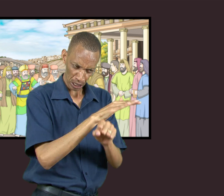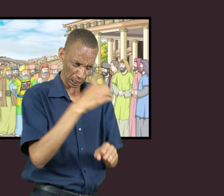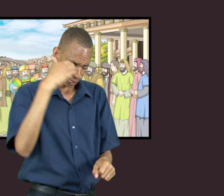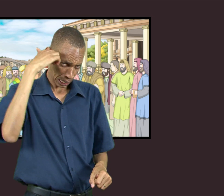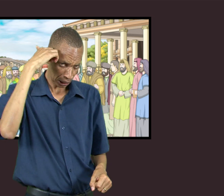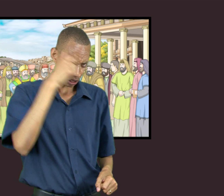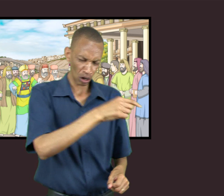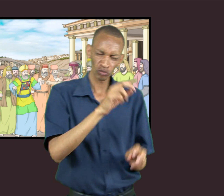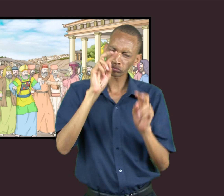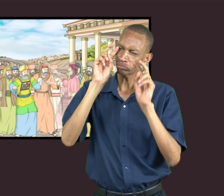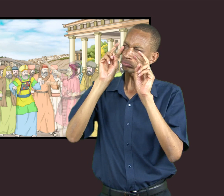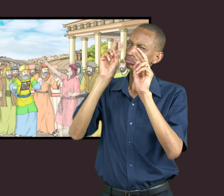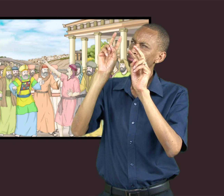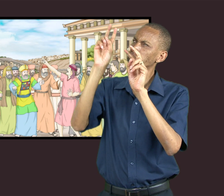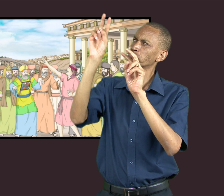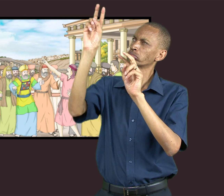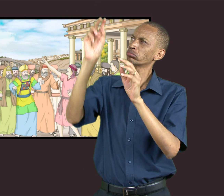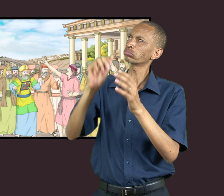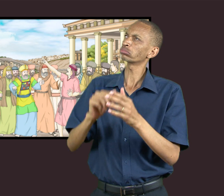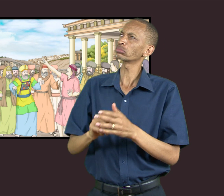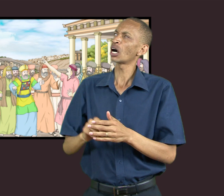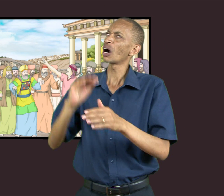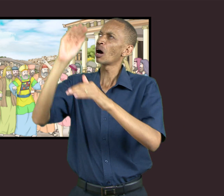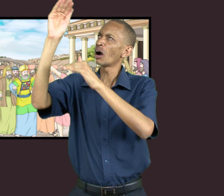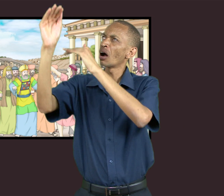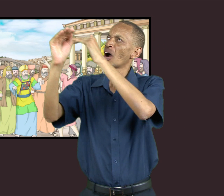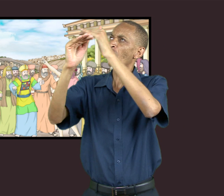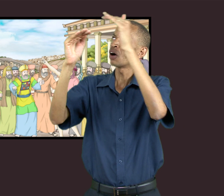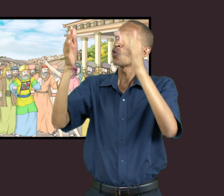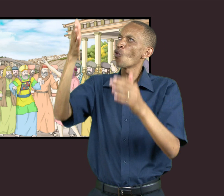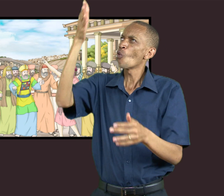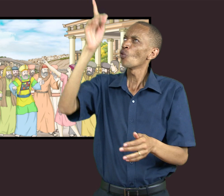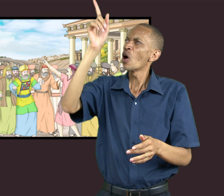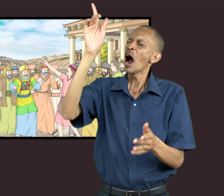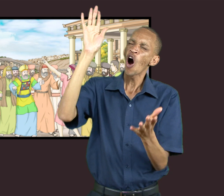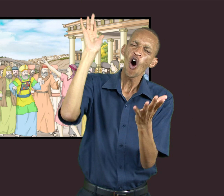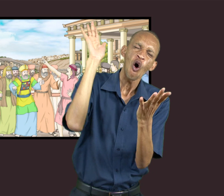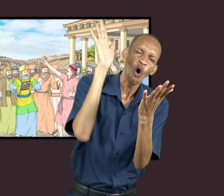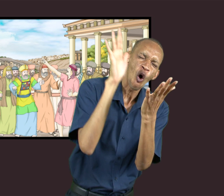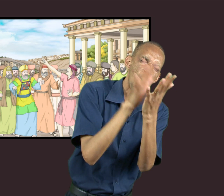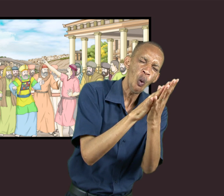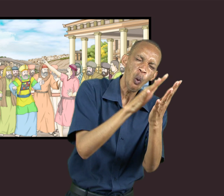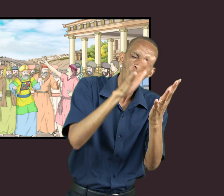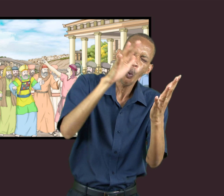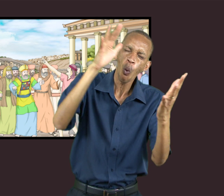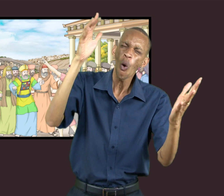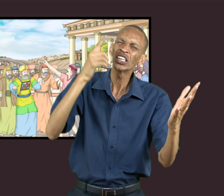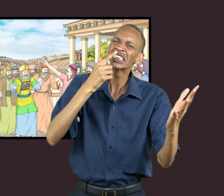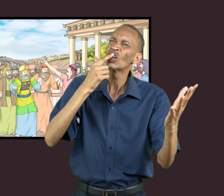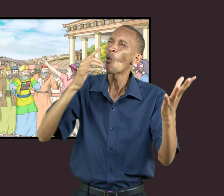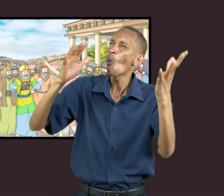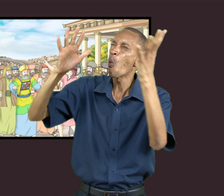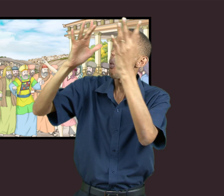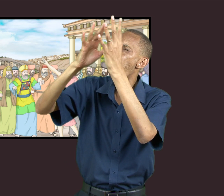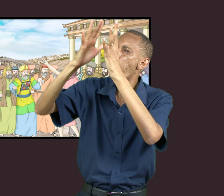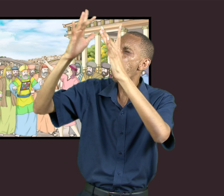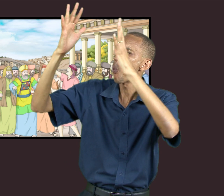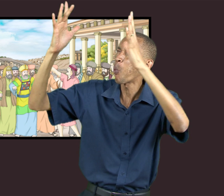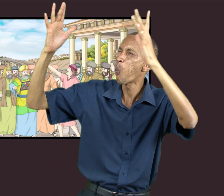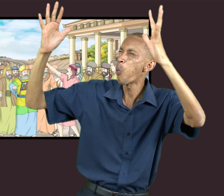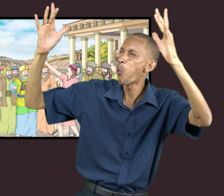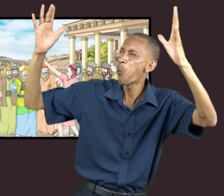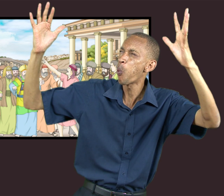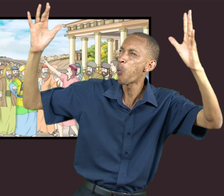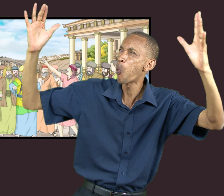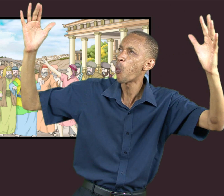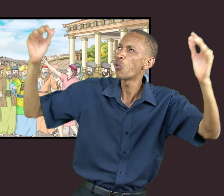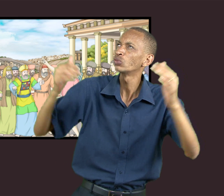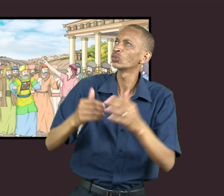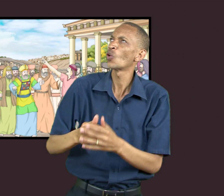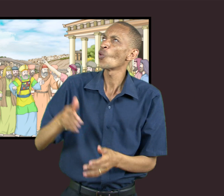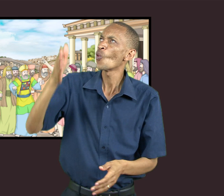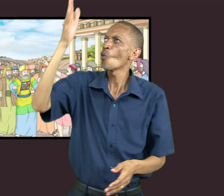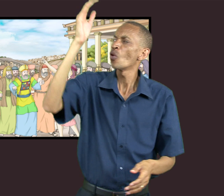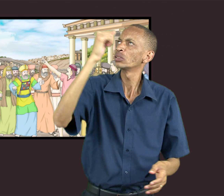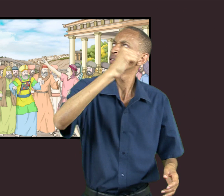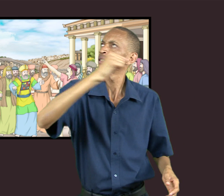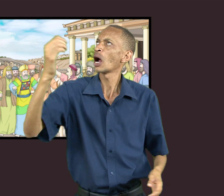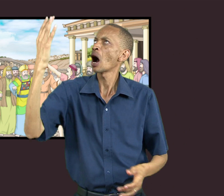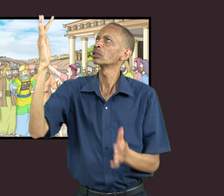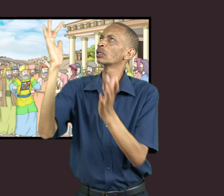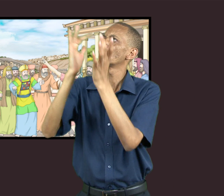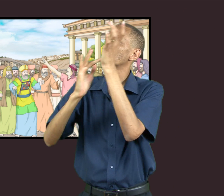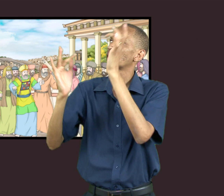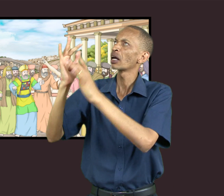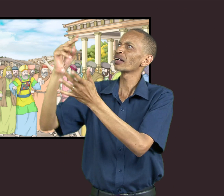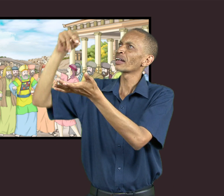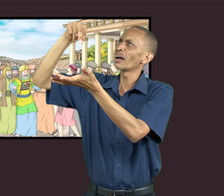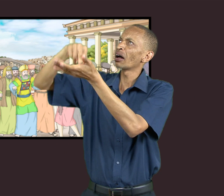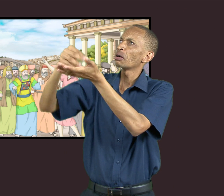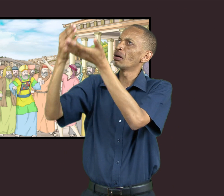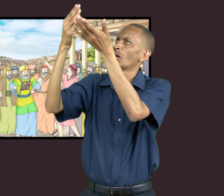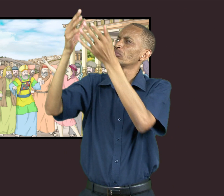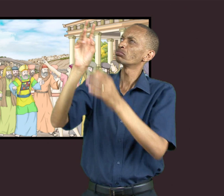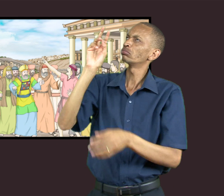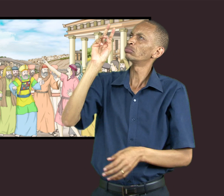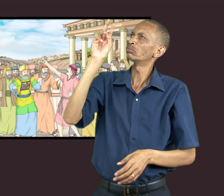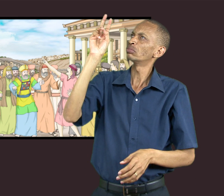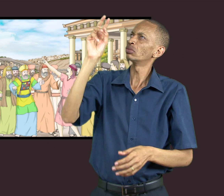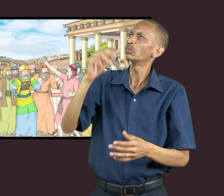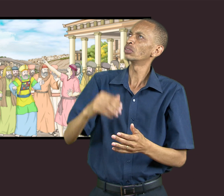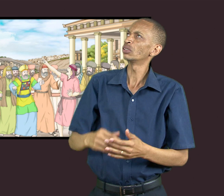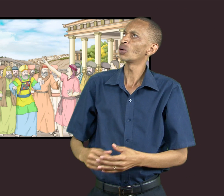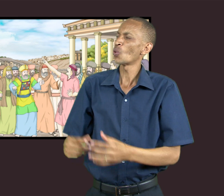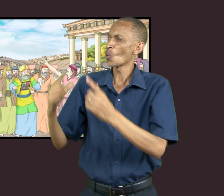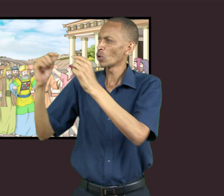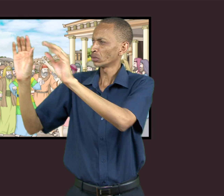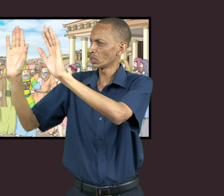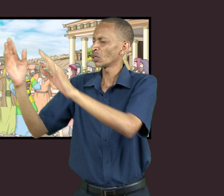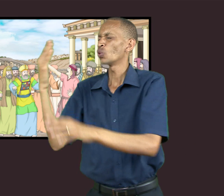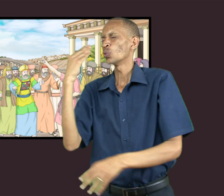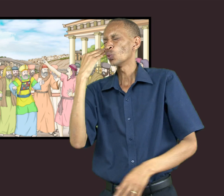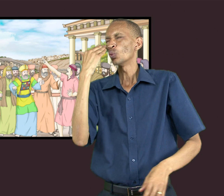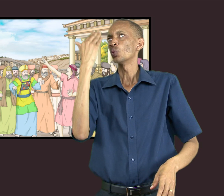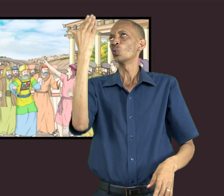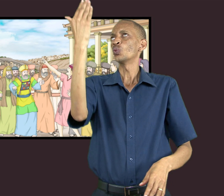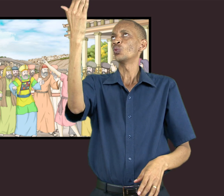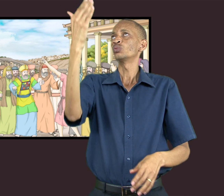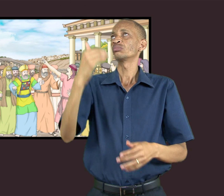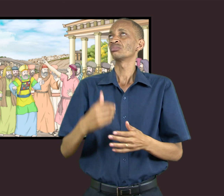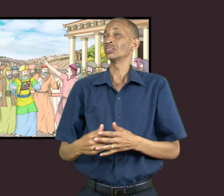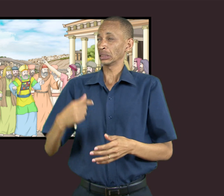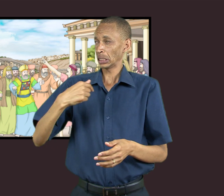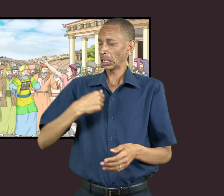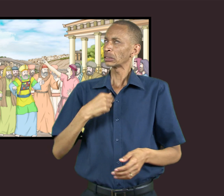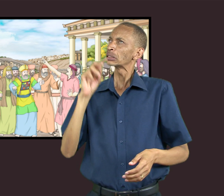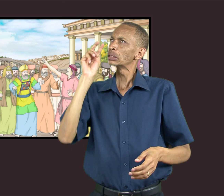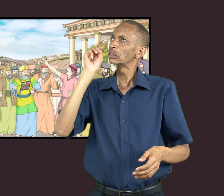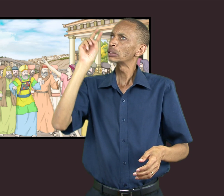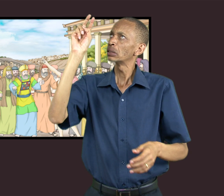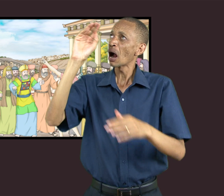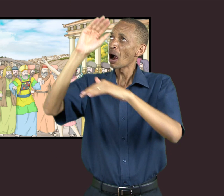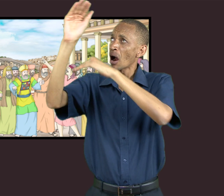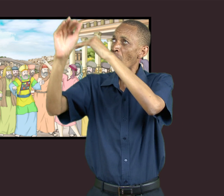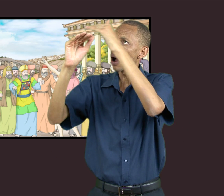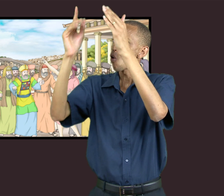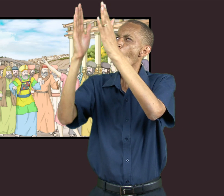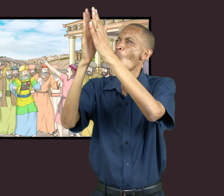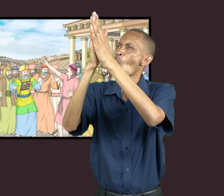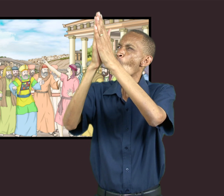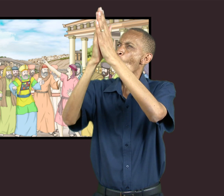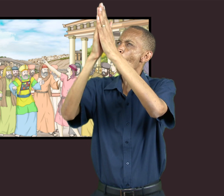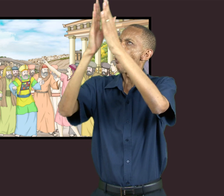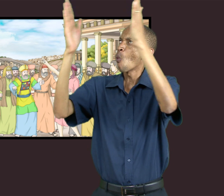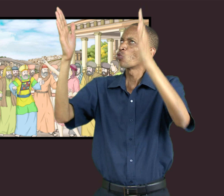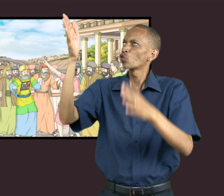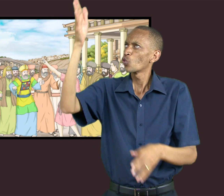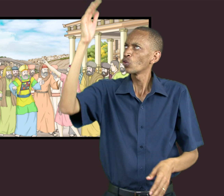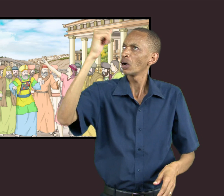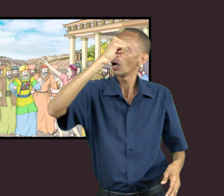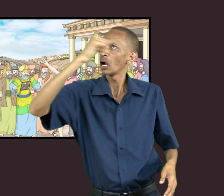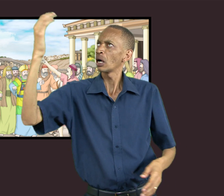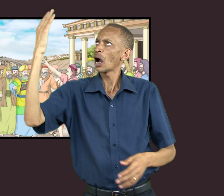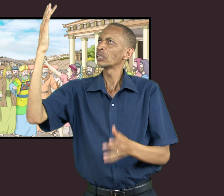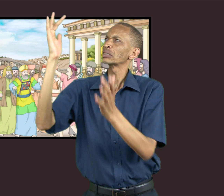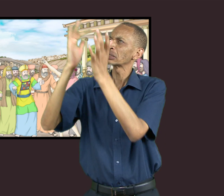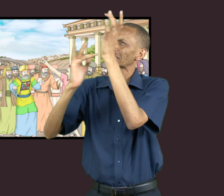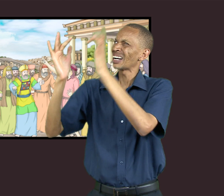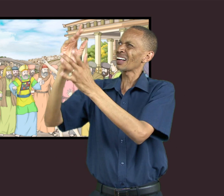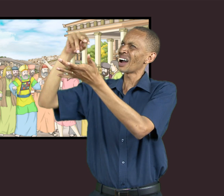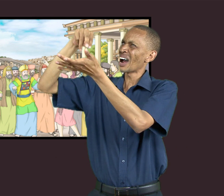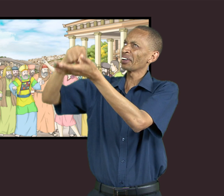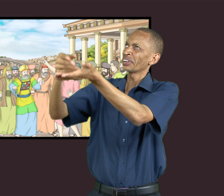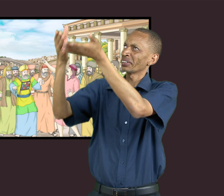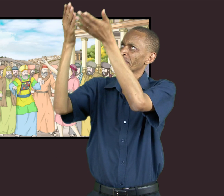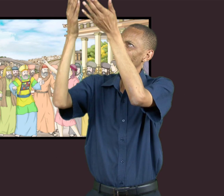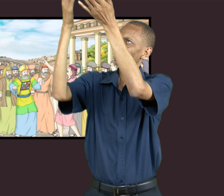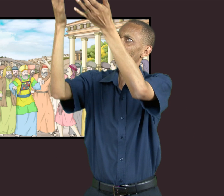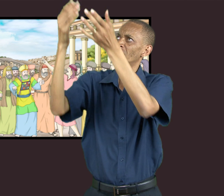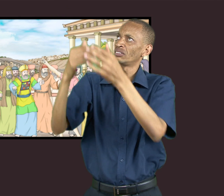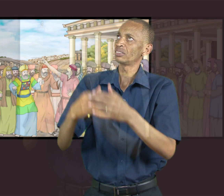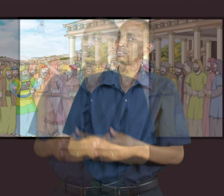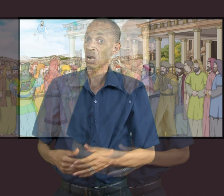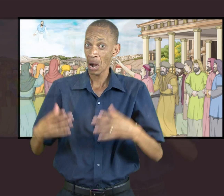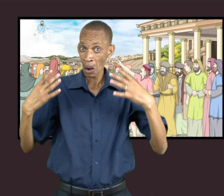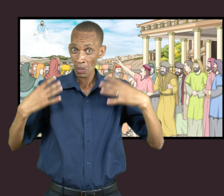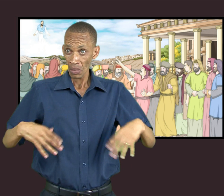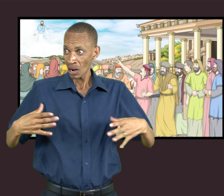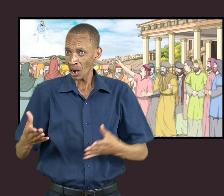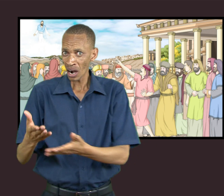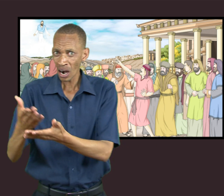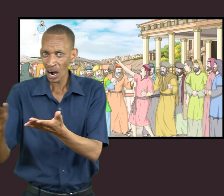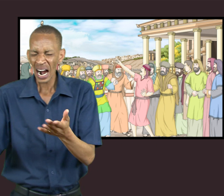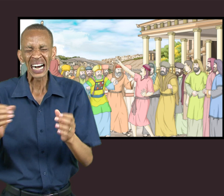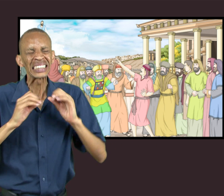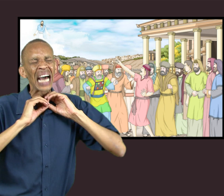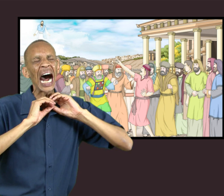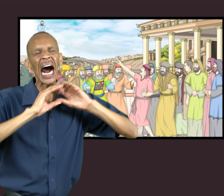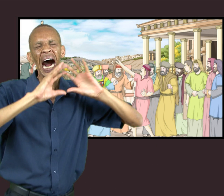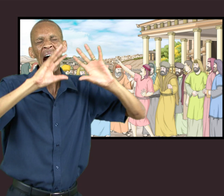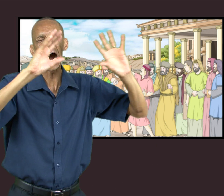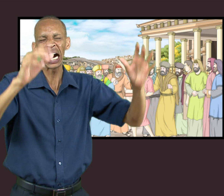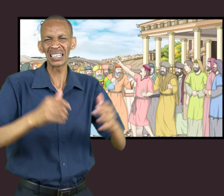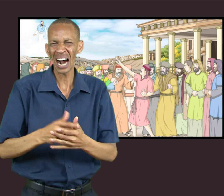But Stephen, full of the Holy Spirit, looked intently into heaven and saw the glory of God and Jesus standing at the right hand of God. “Look,” he said, “I see heaven open and the Son of Man standing at the right hand of God.”